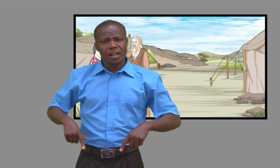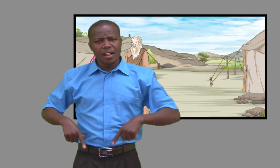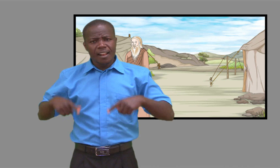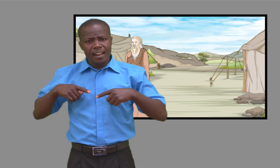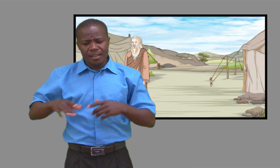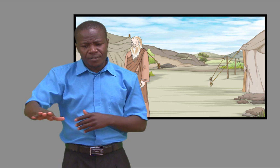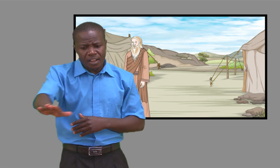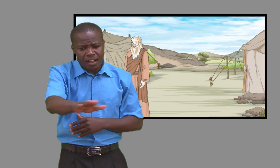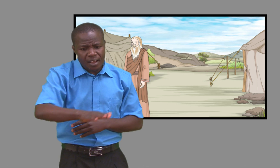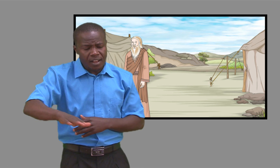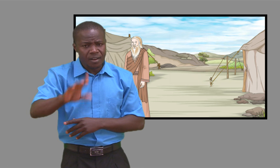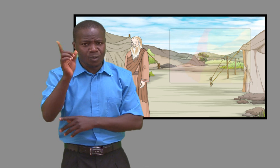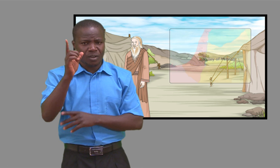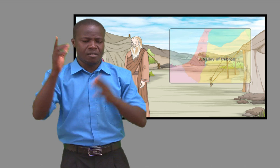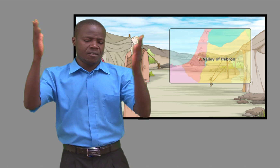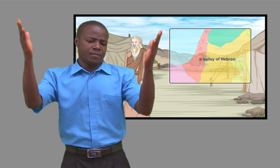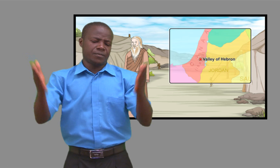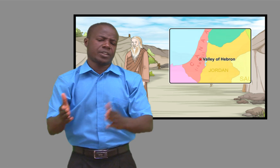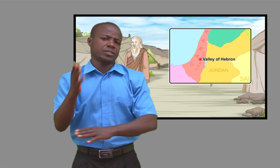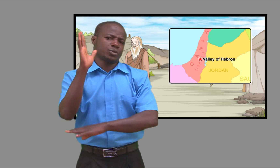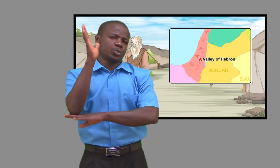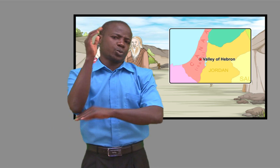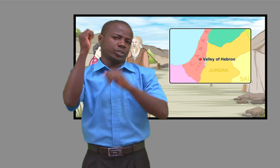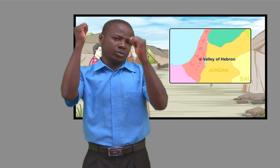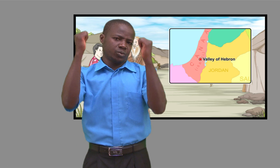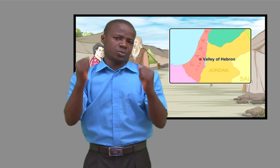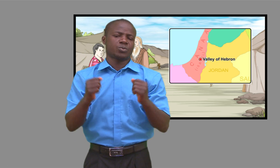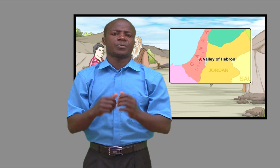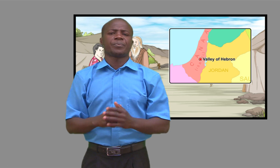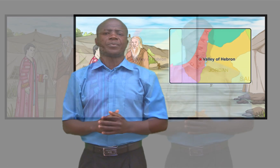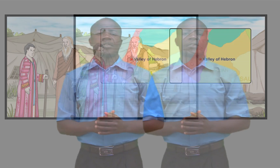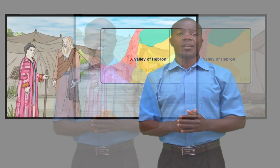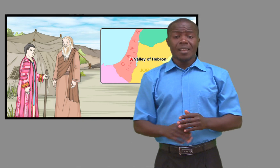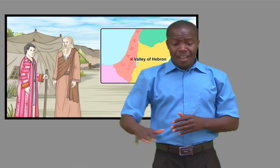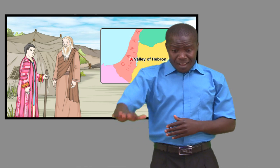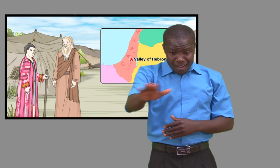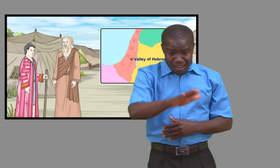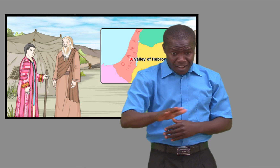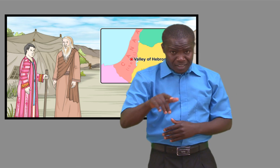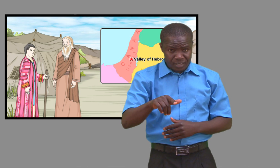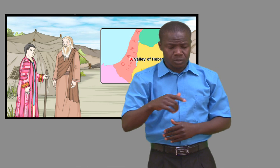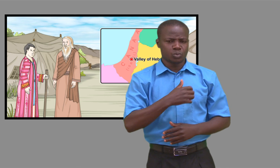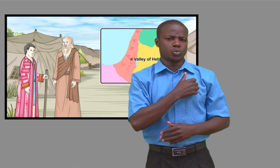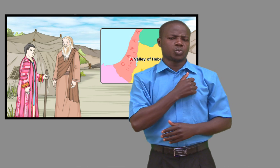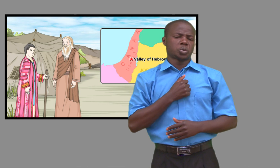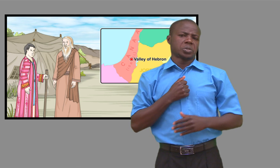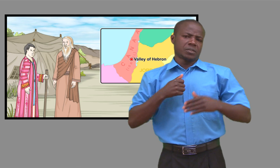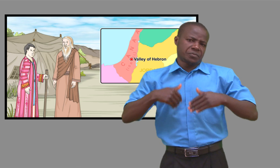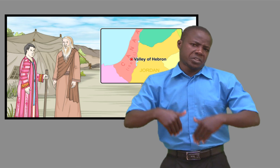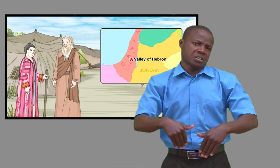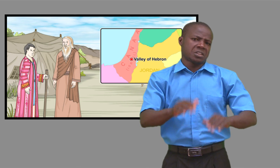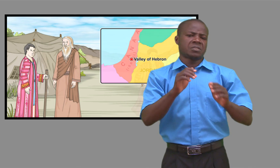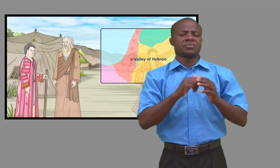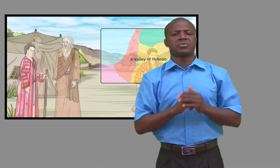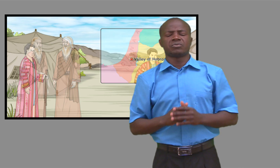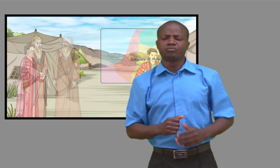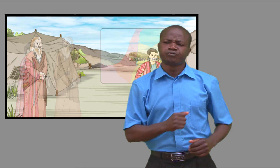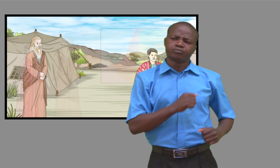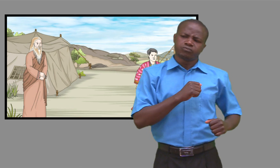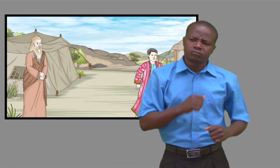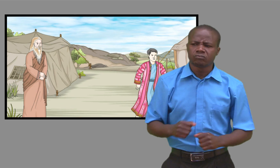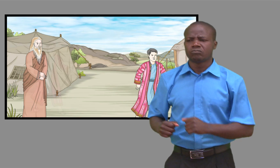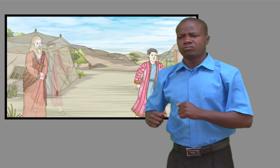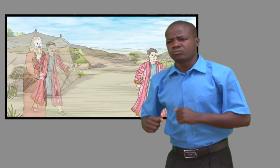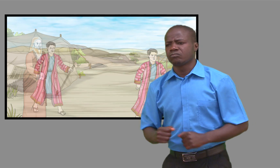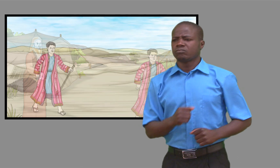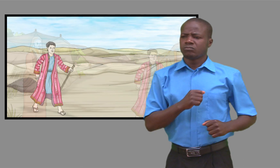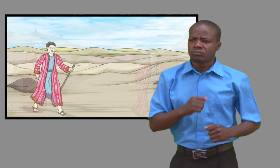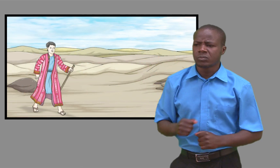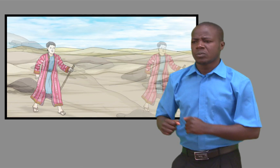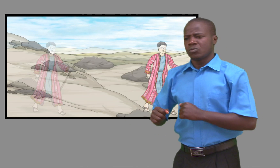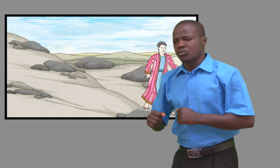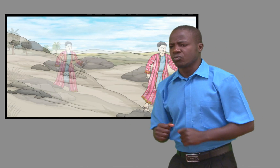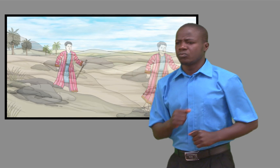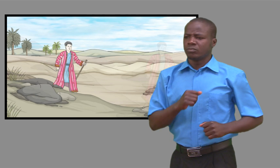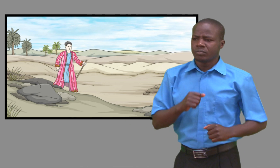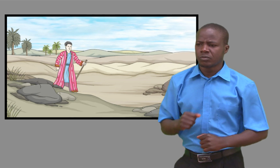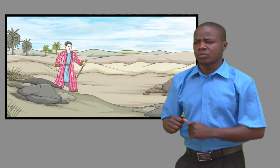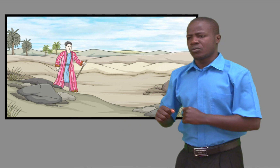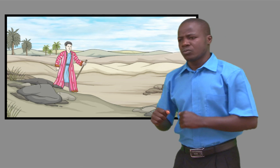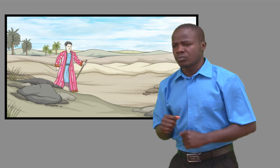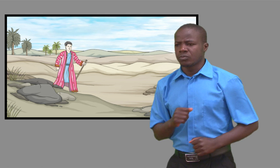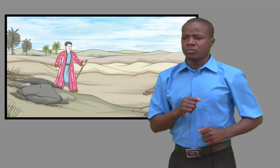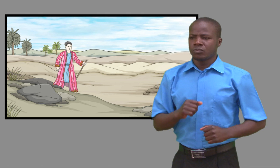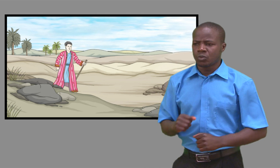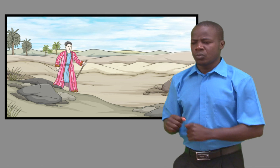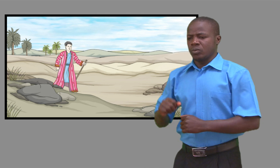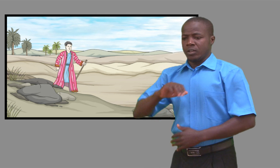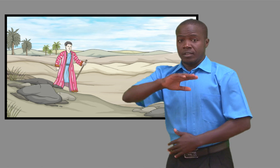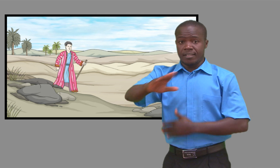So he sent him off from the Valley of Hebron.